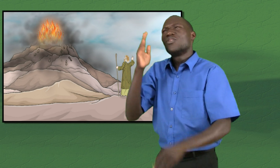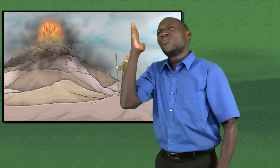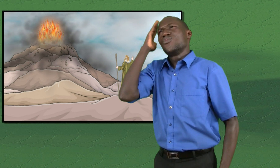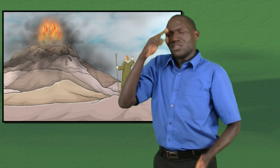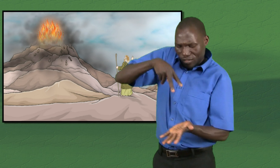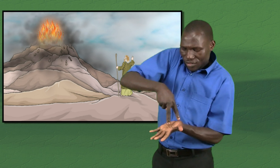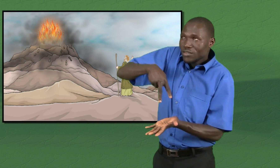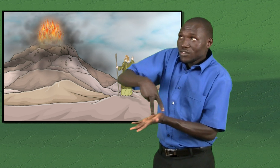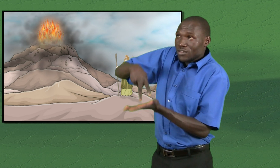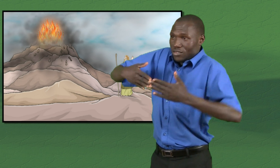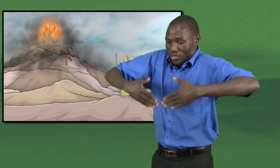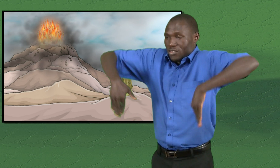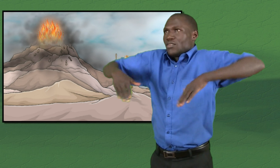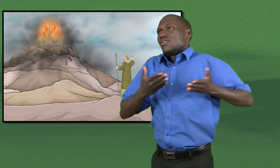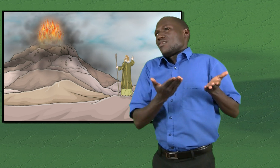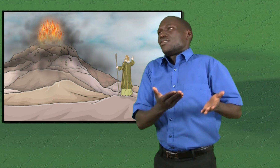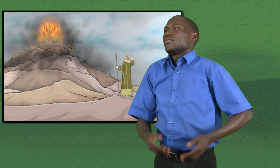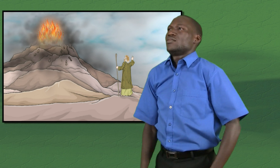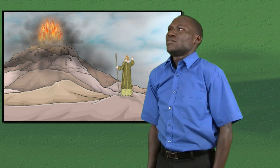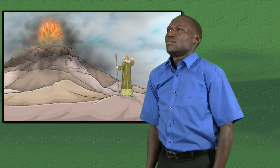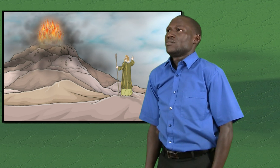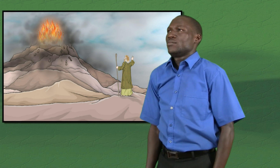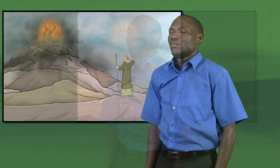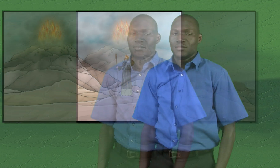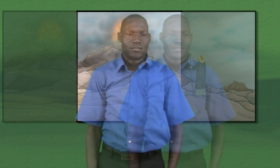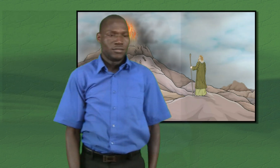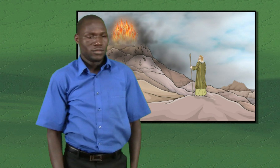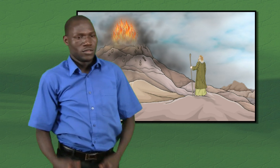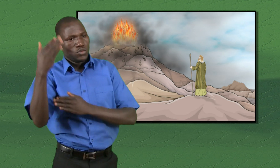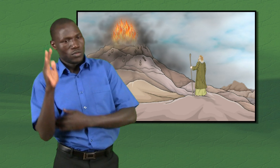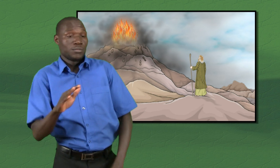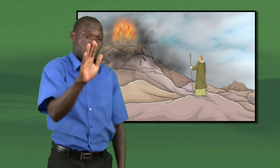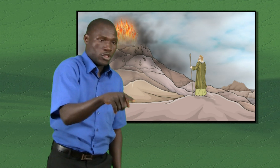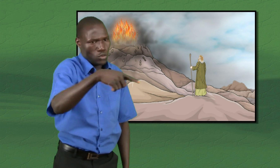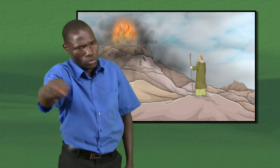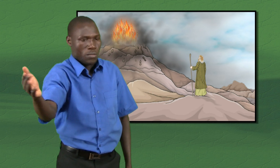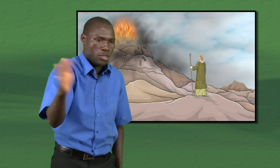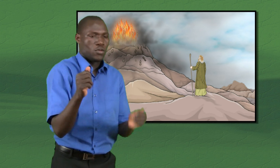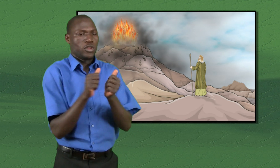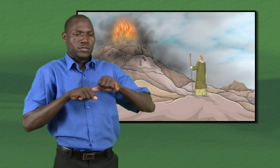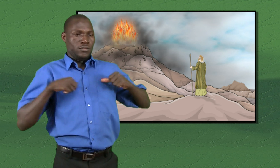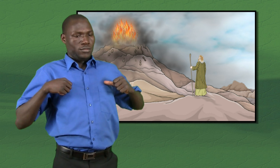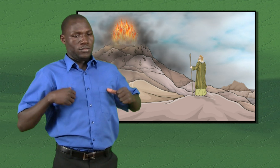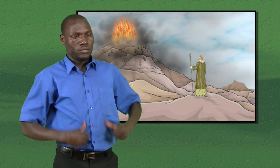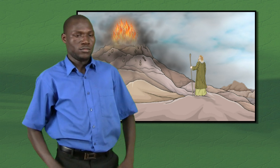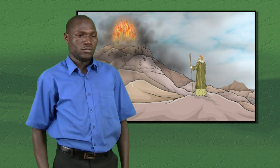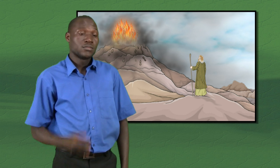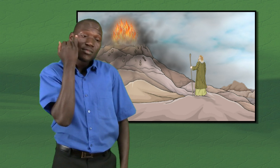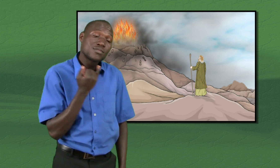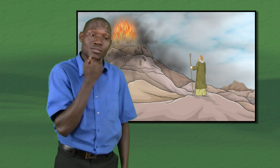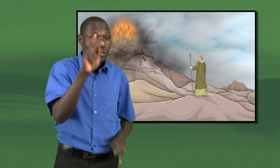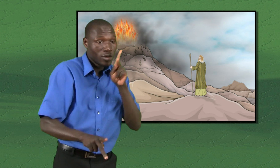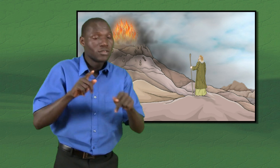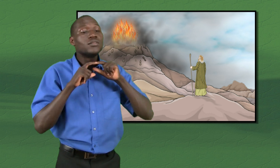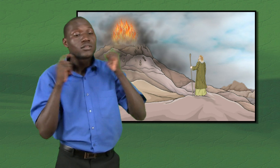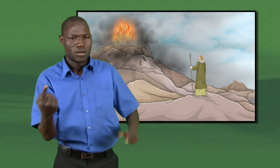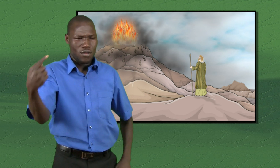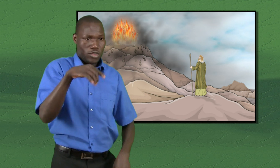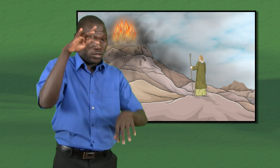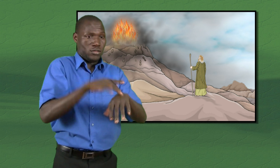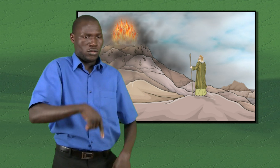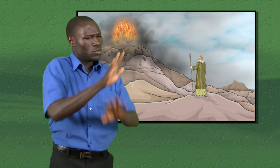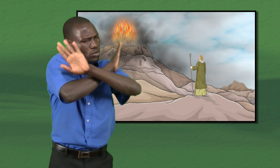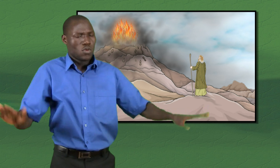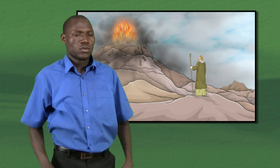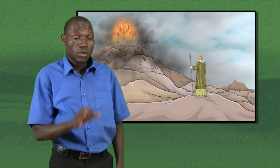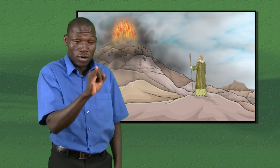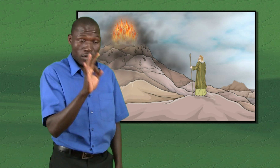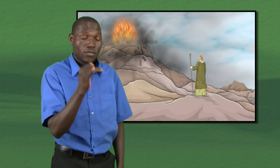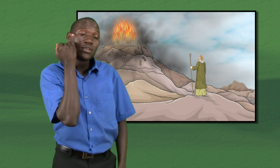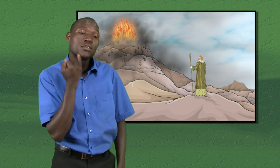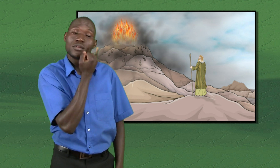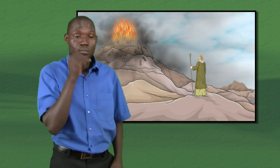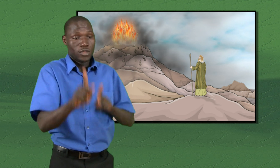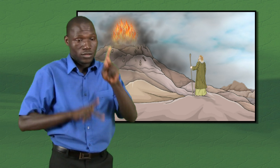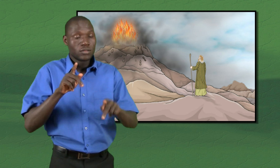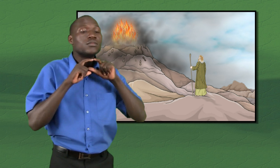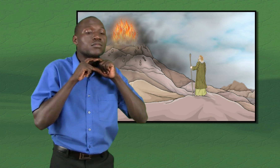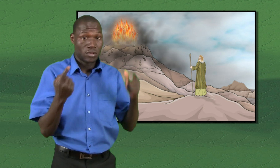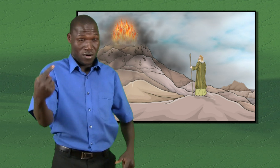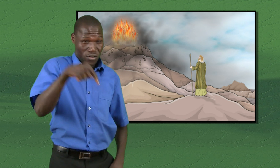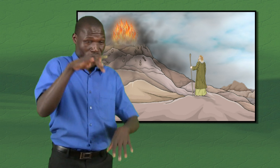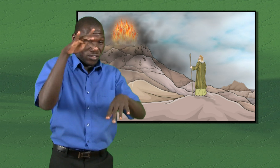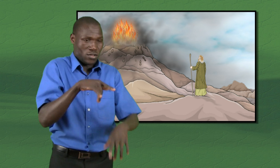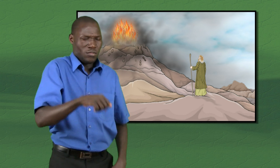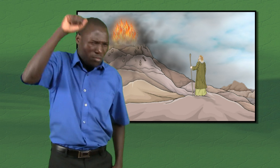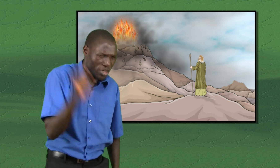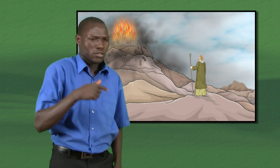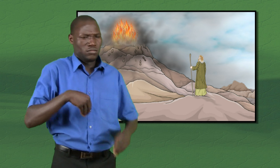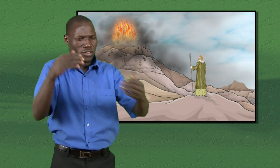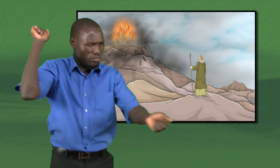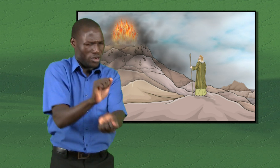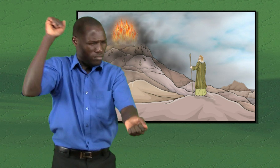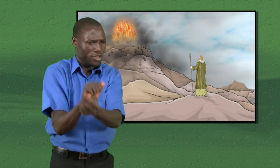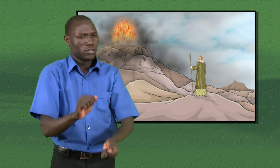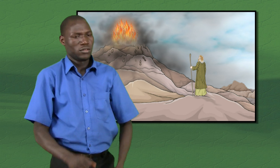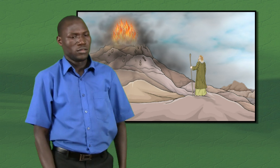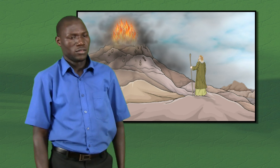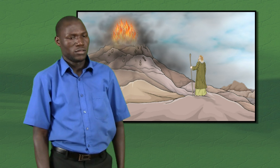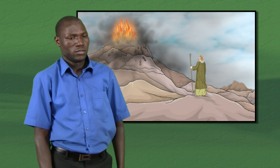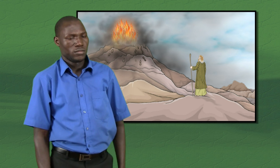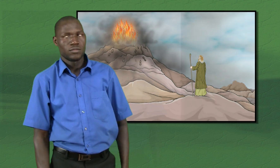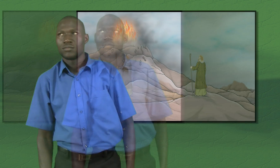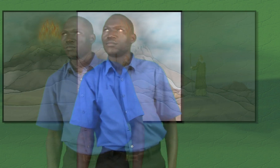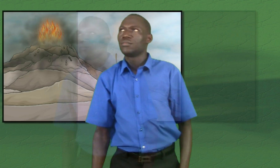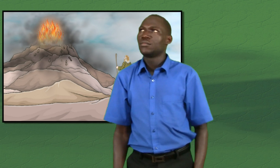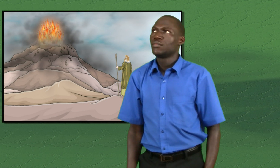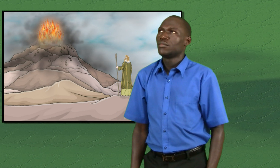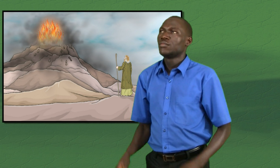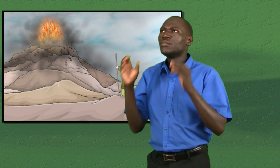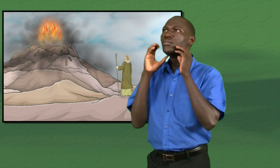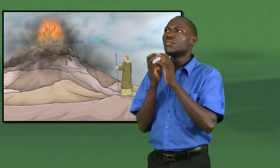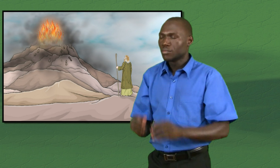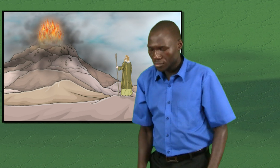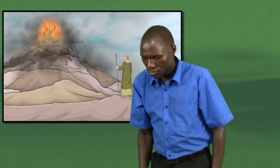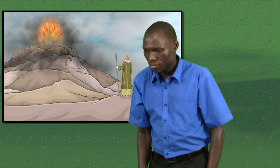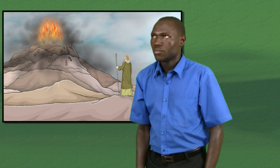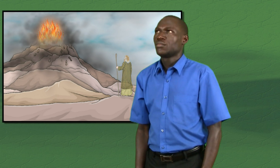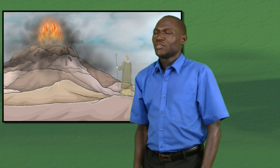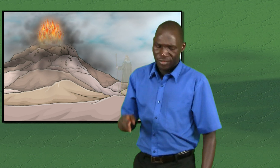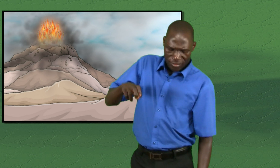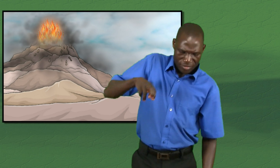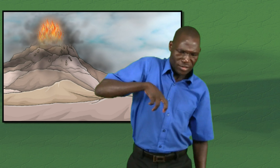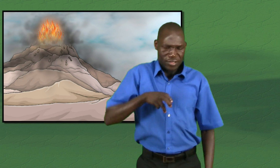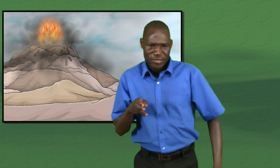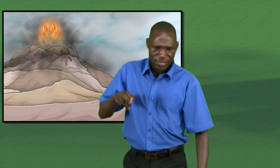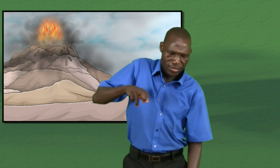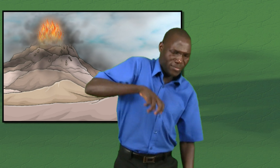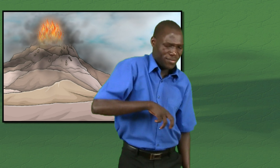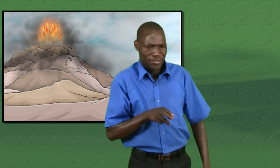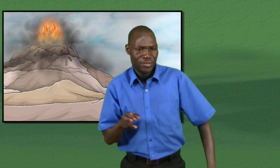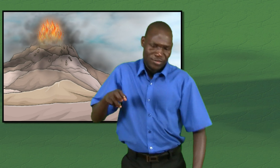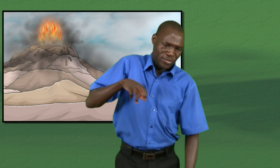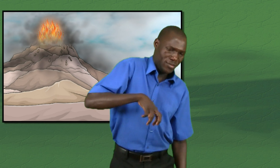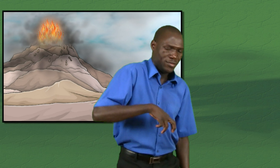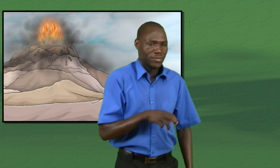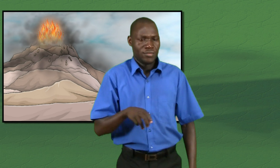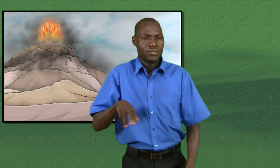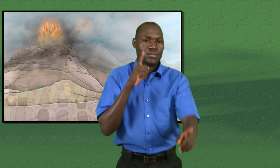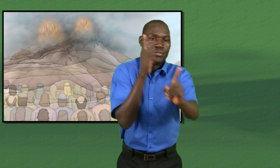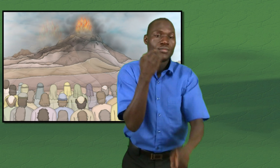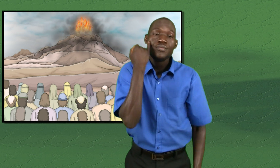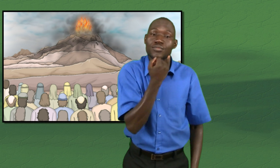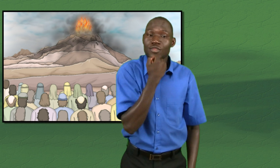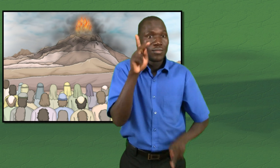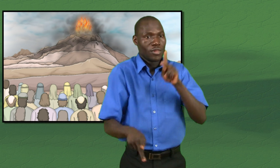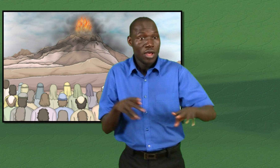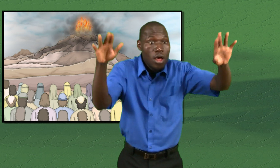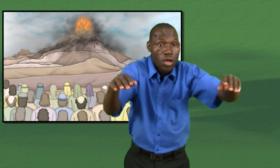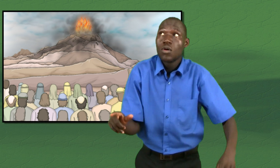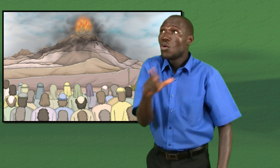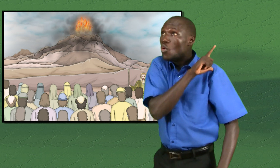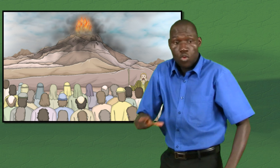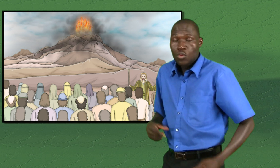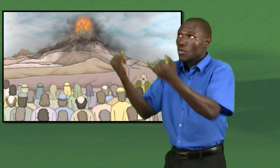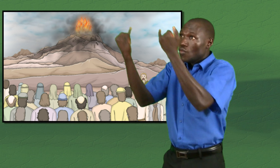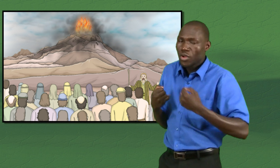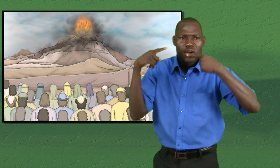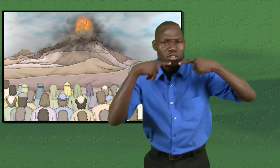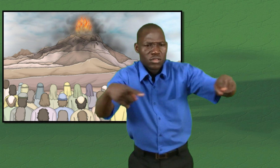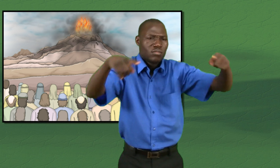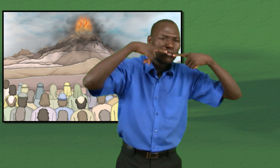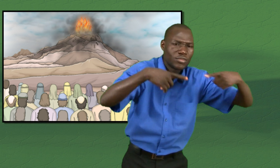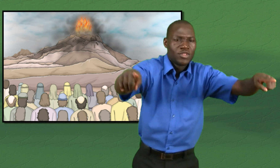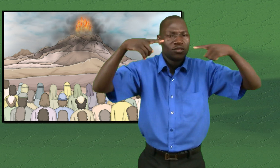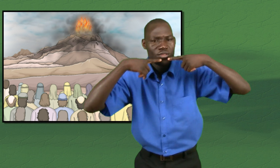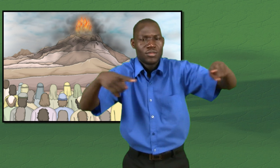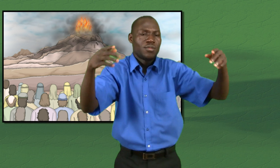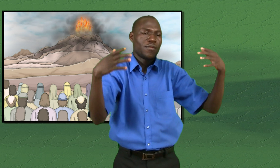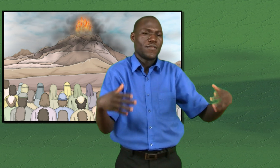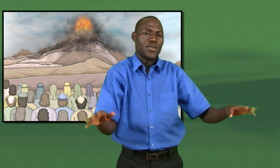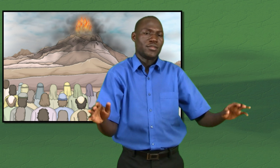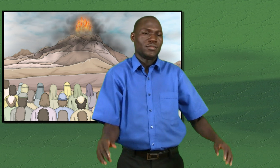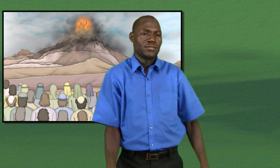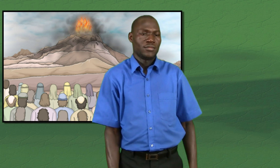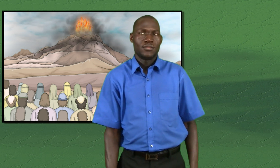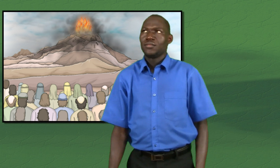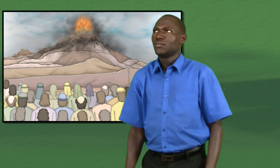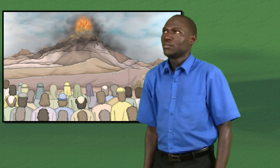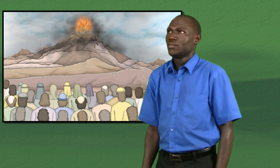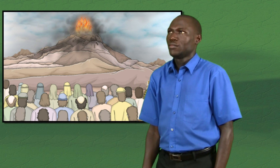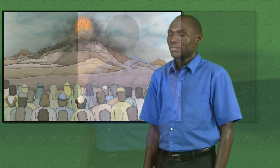But Moses said to the LORD, “The people cannot come up Mount Sinai, for You solemnly warned us, ‘Put a boundary around the mountain and set it apart as holy.’” And the LORD replied, “Go down and bring Aaron with you.